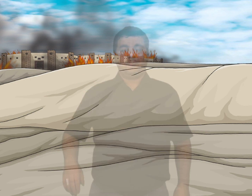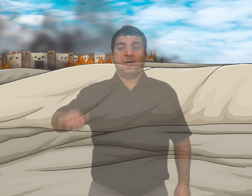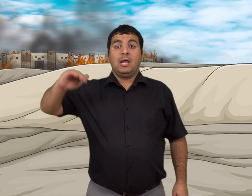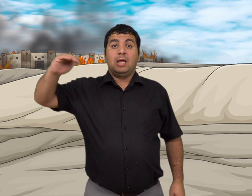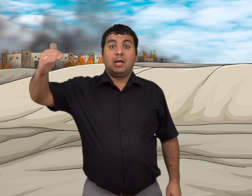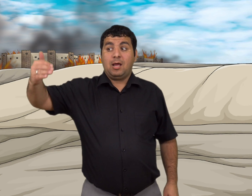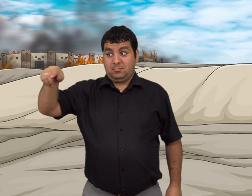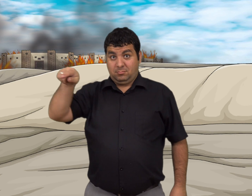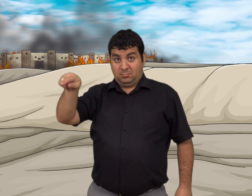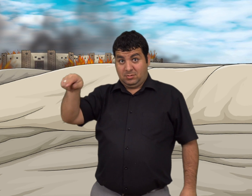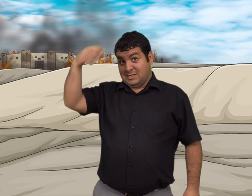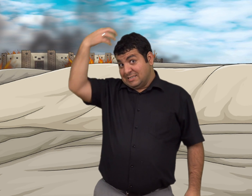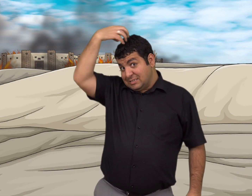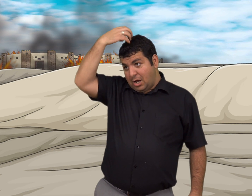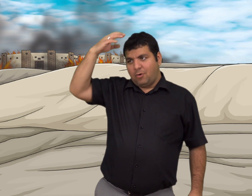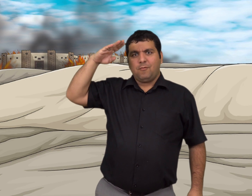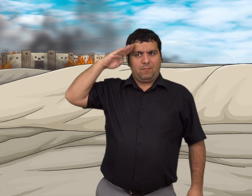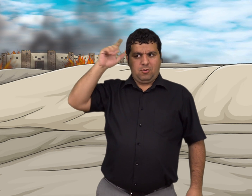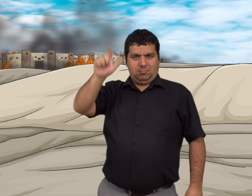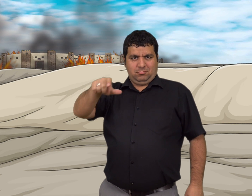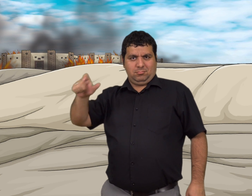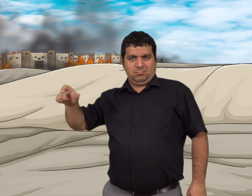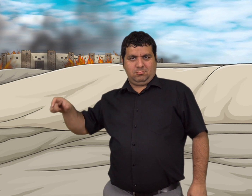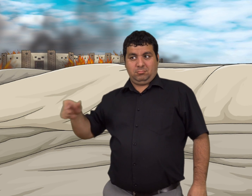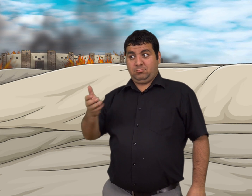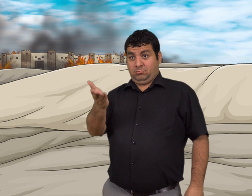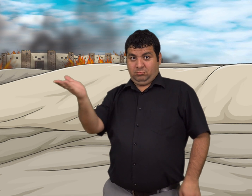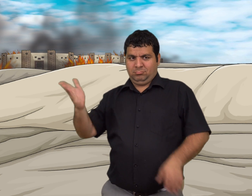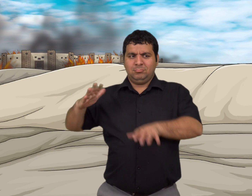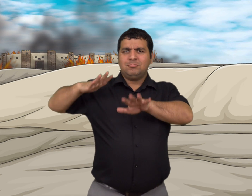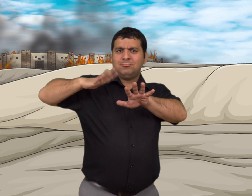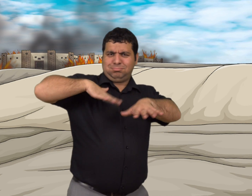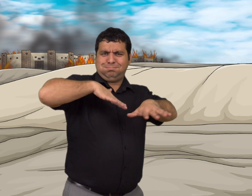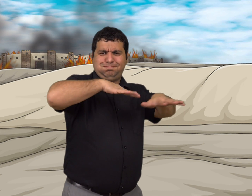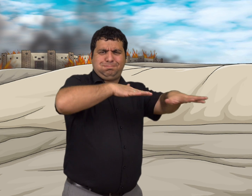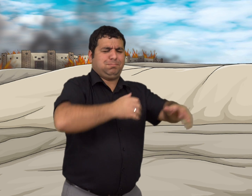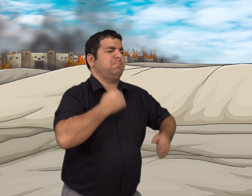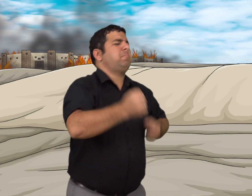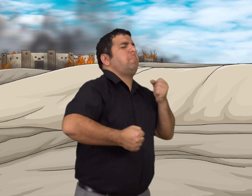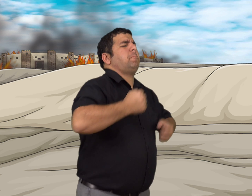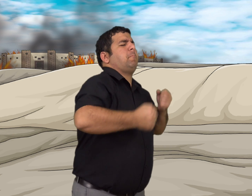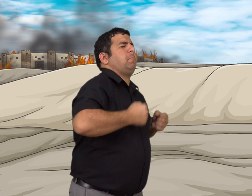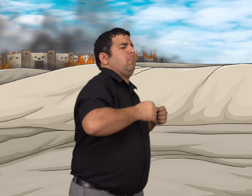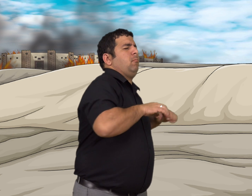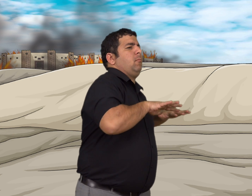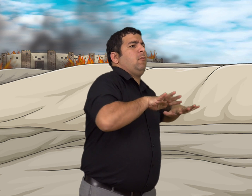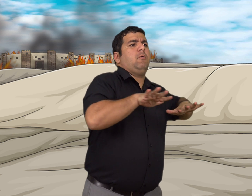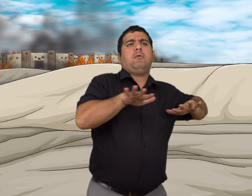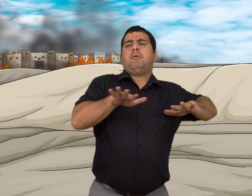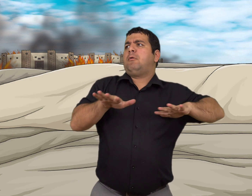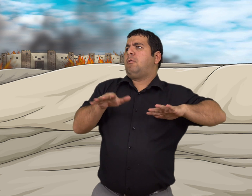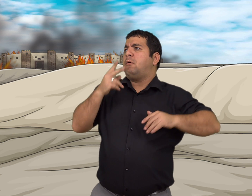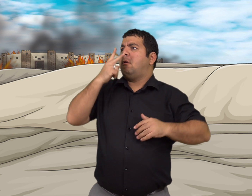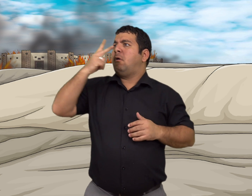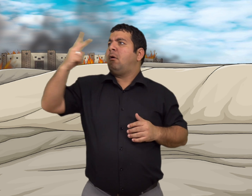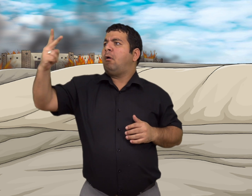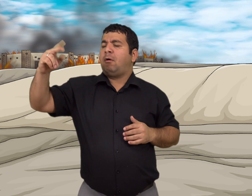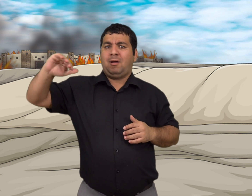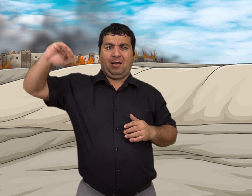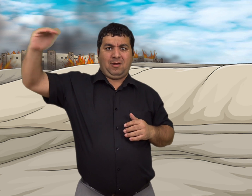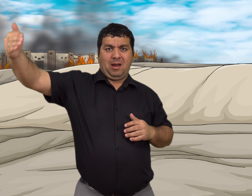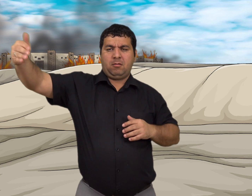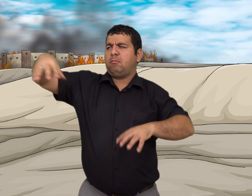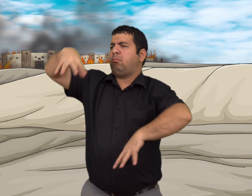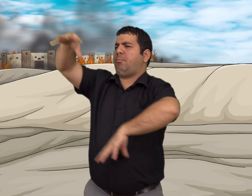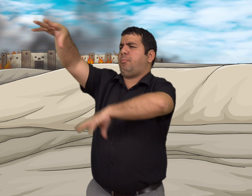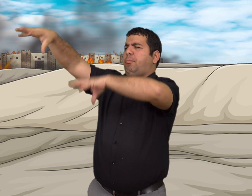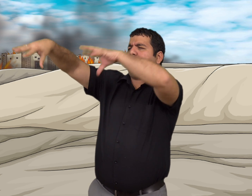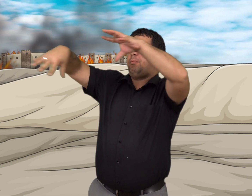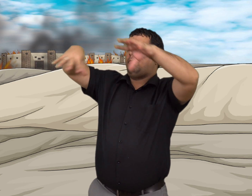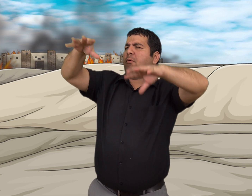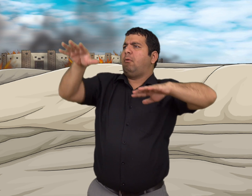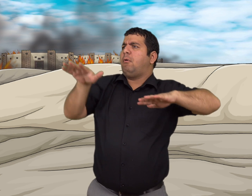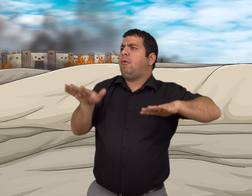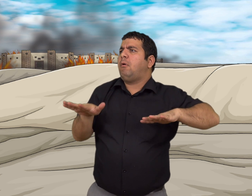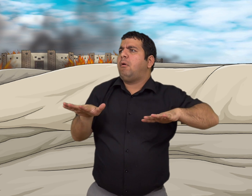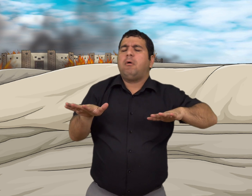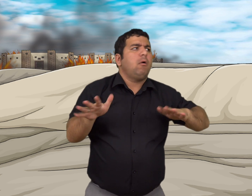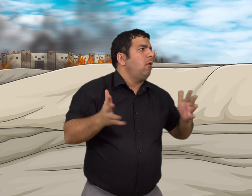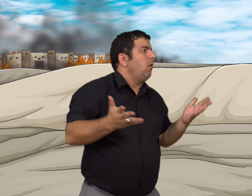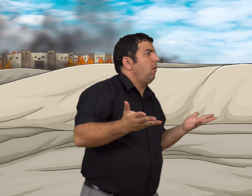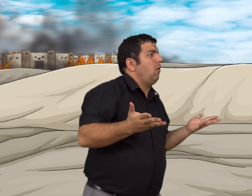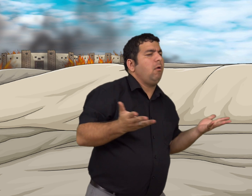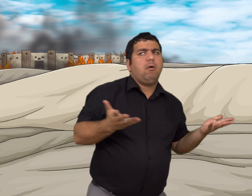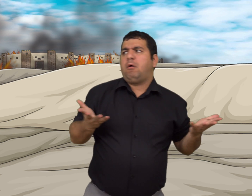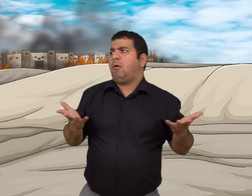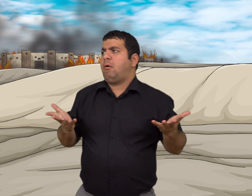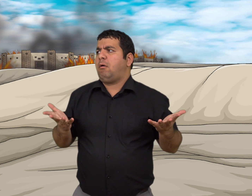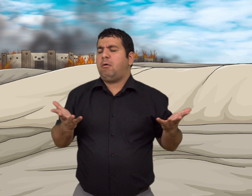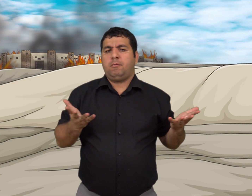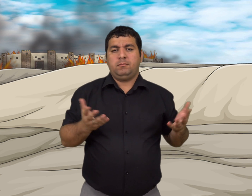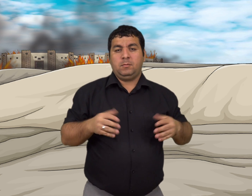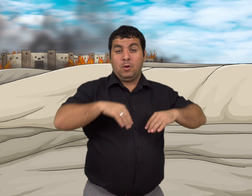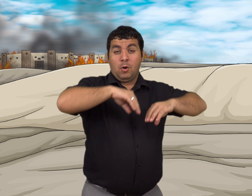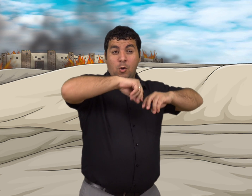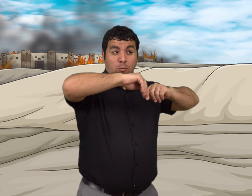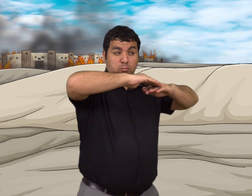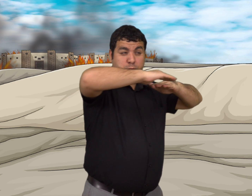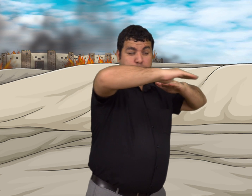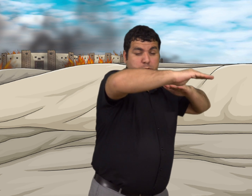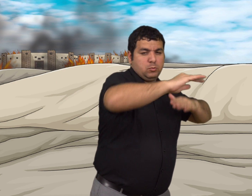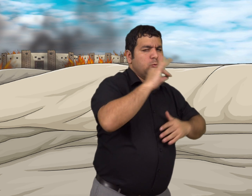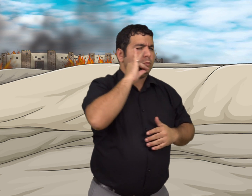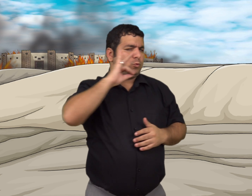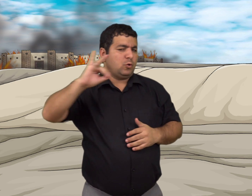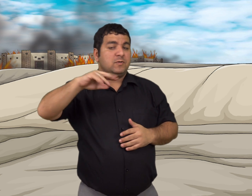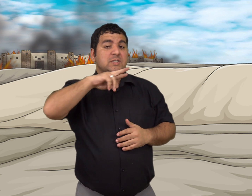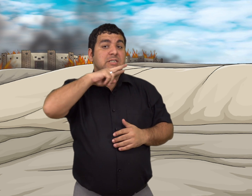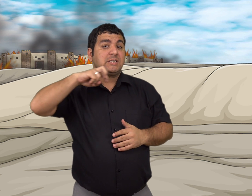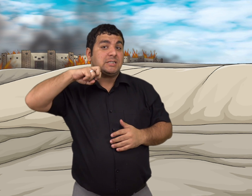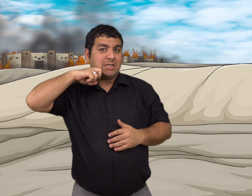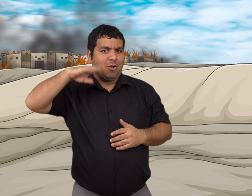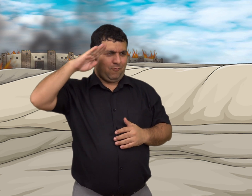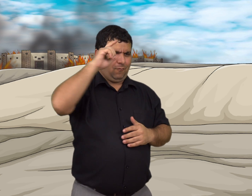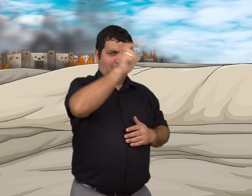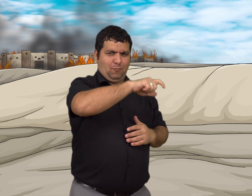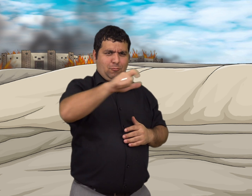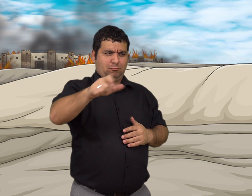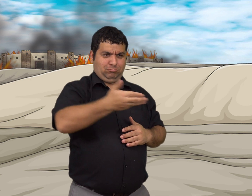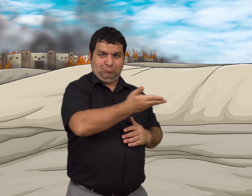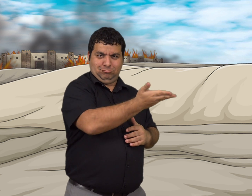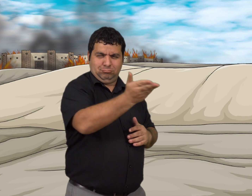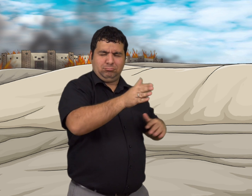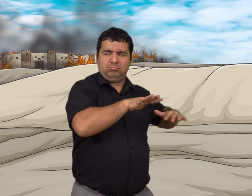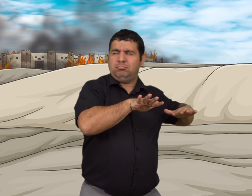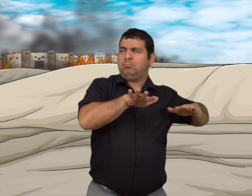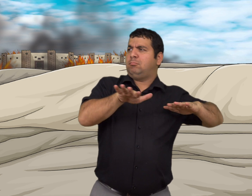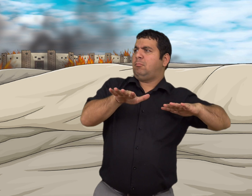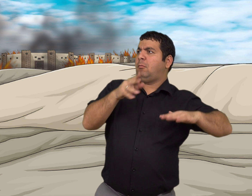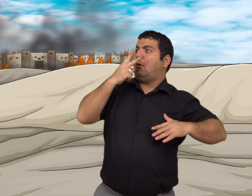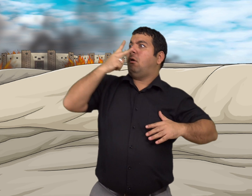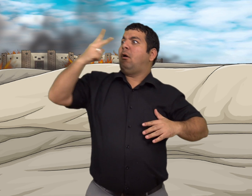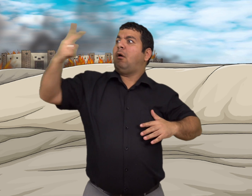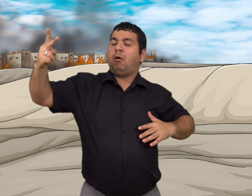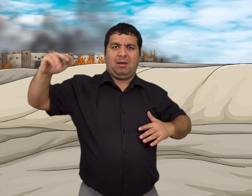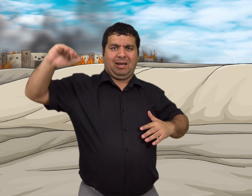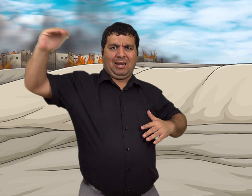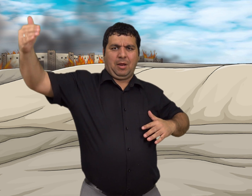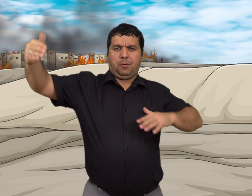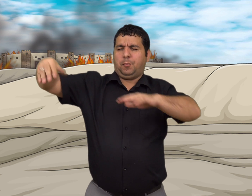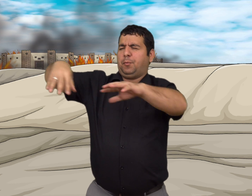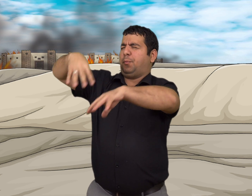When the men of Ai turned and looked back, the smoke of the city was rising into the sky.